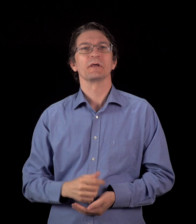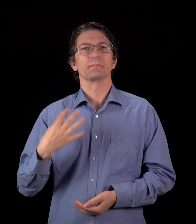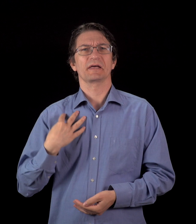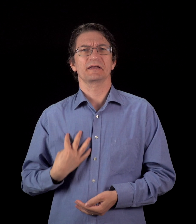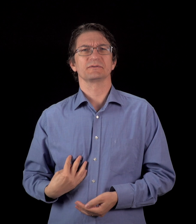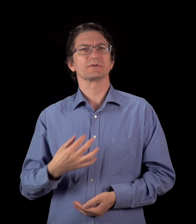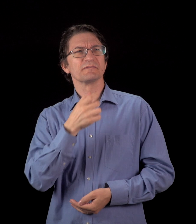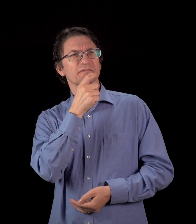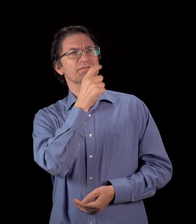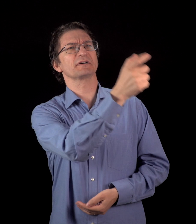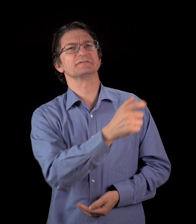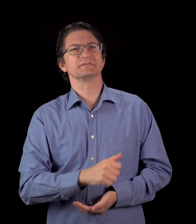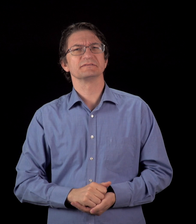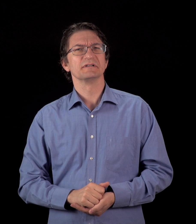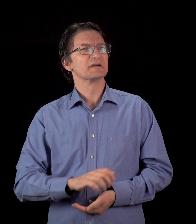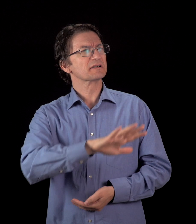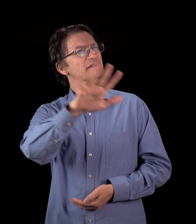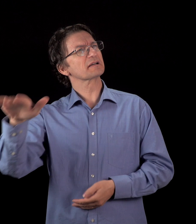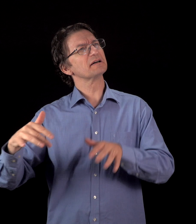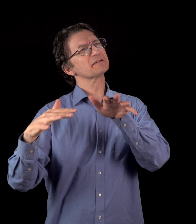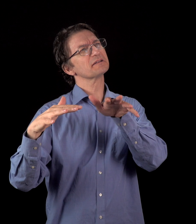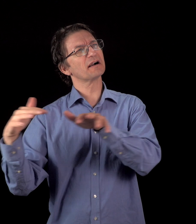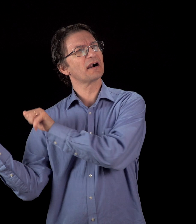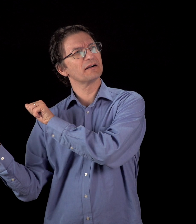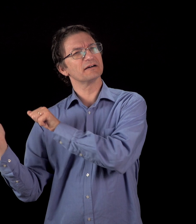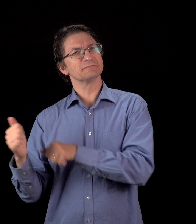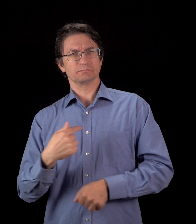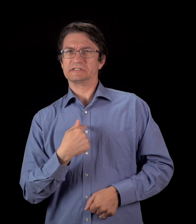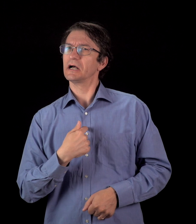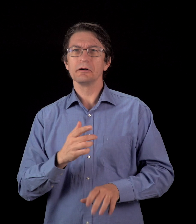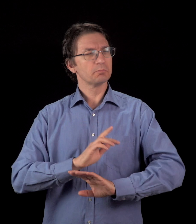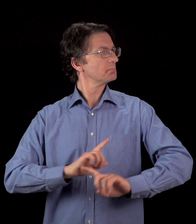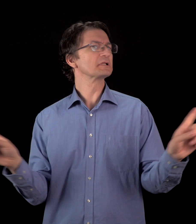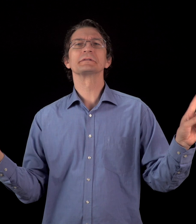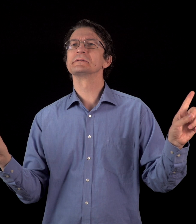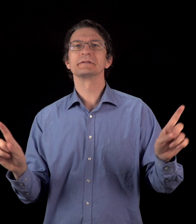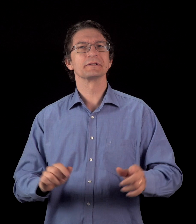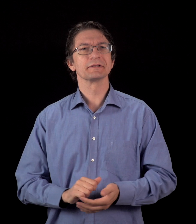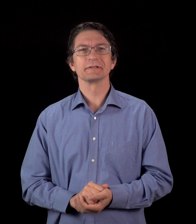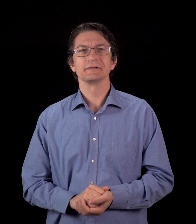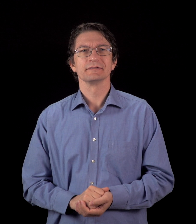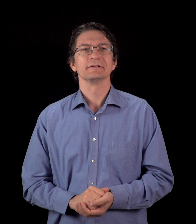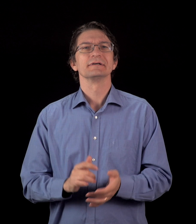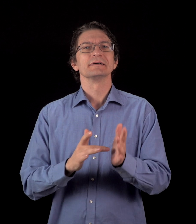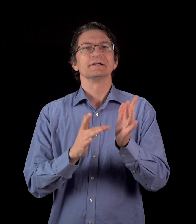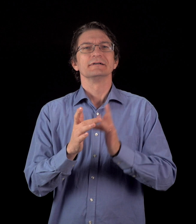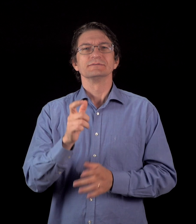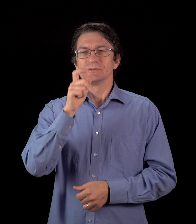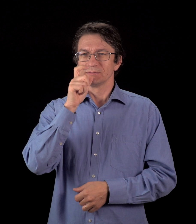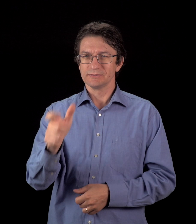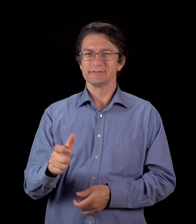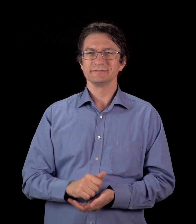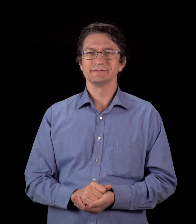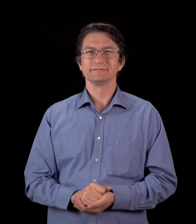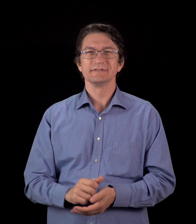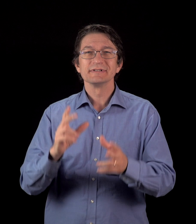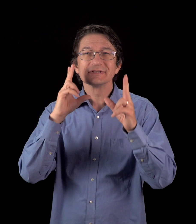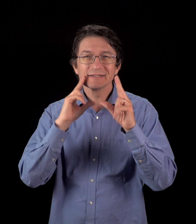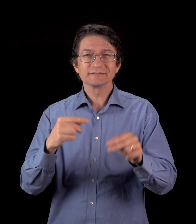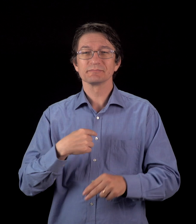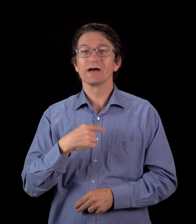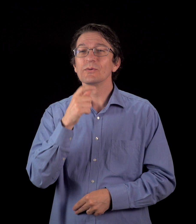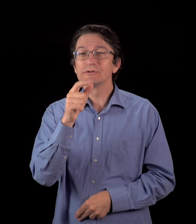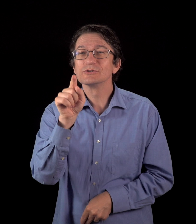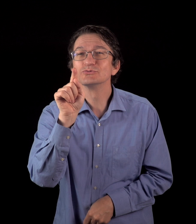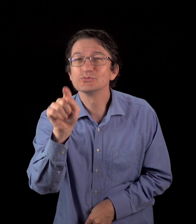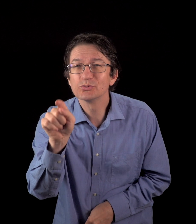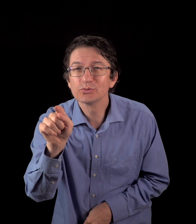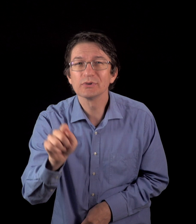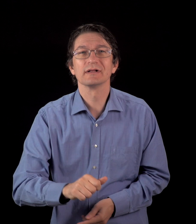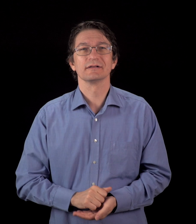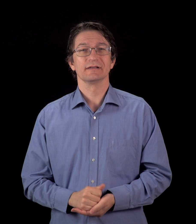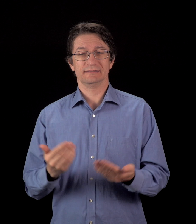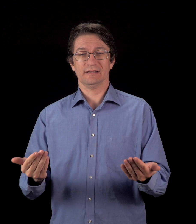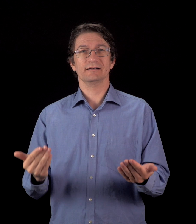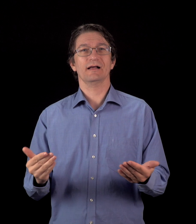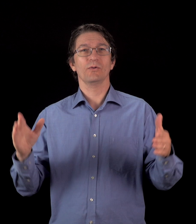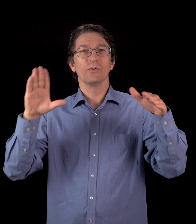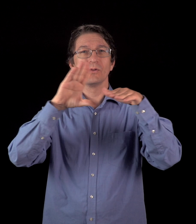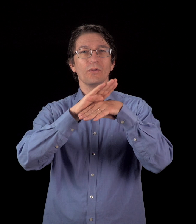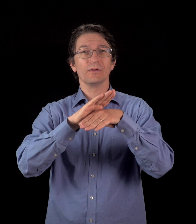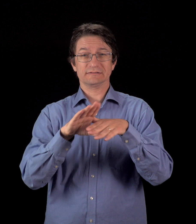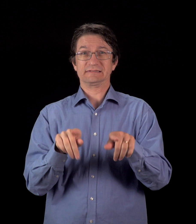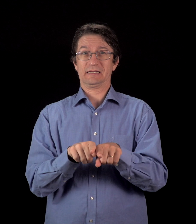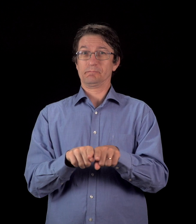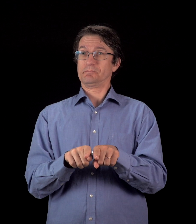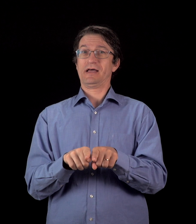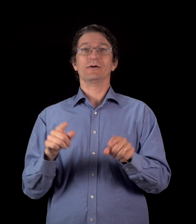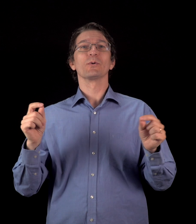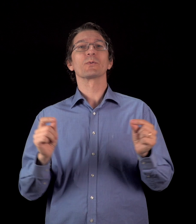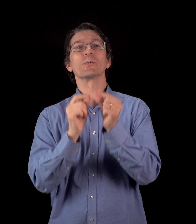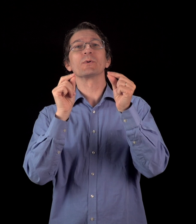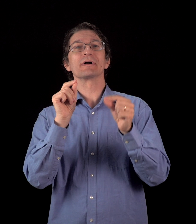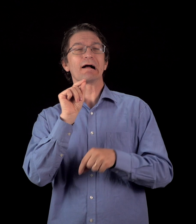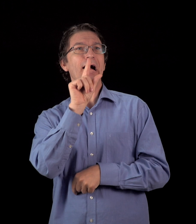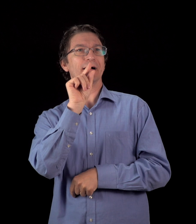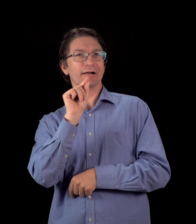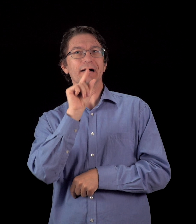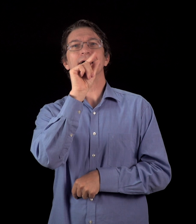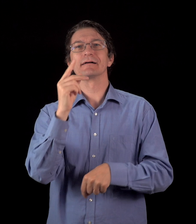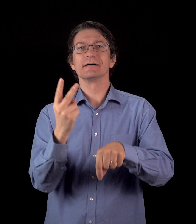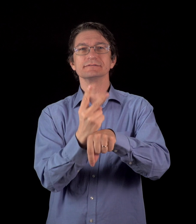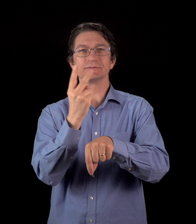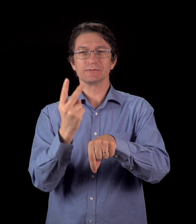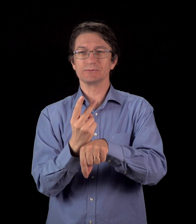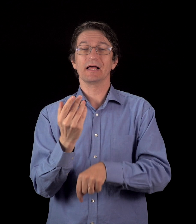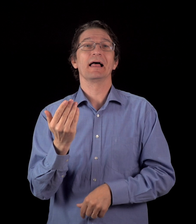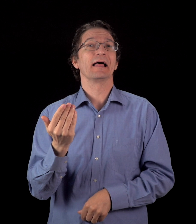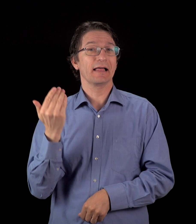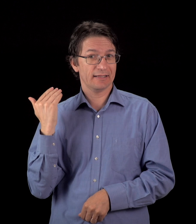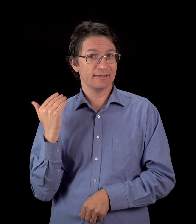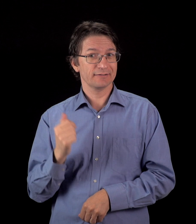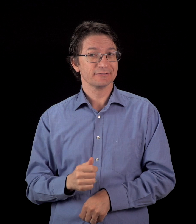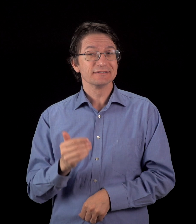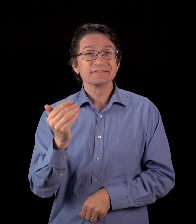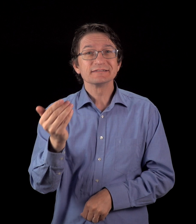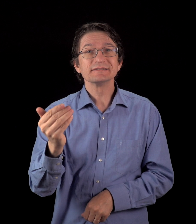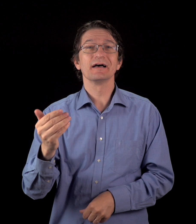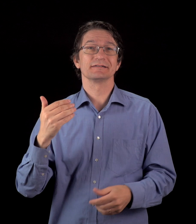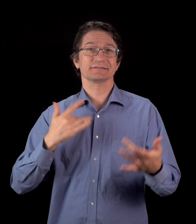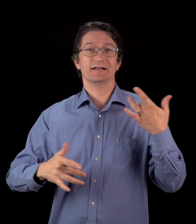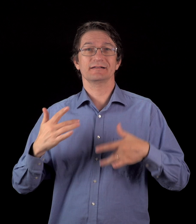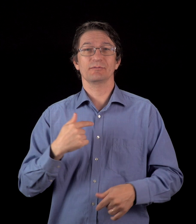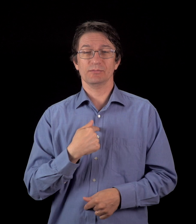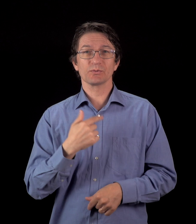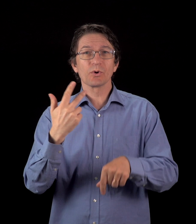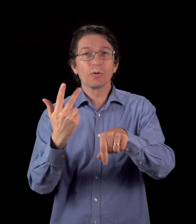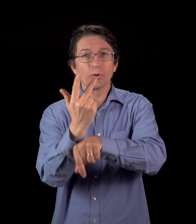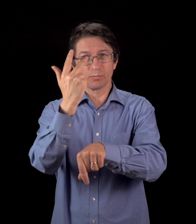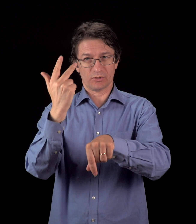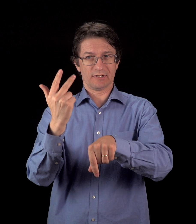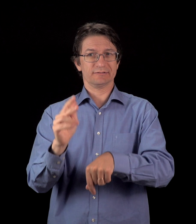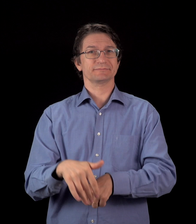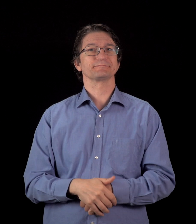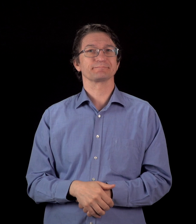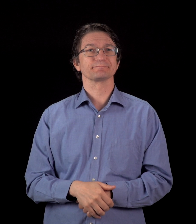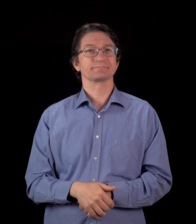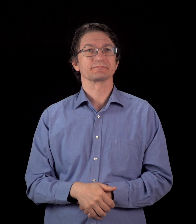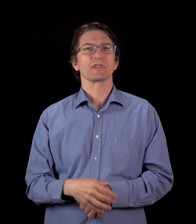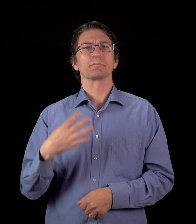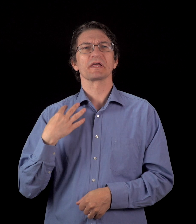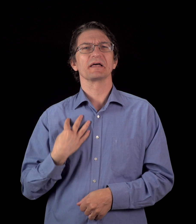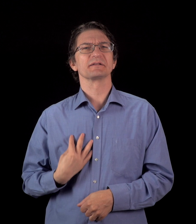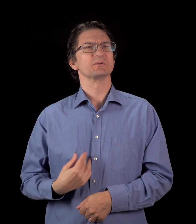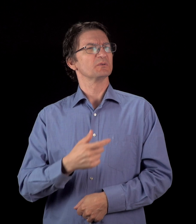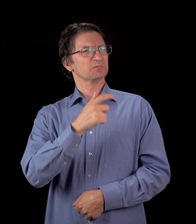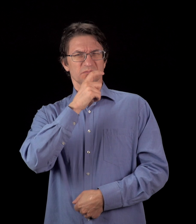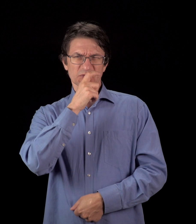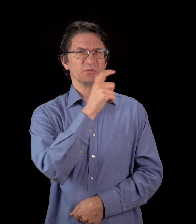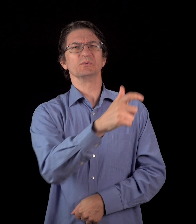“Truly I tell you,” Jesus replied, “this very night, before the rooster crows twice, you will deny Me three times.”